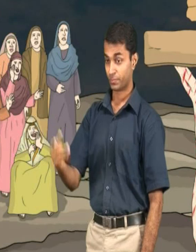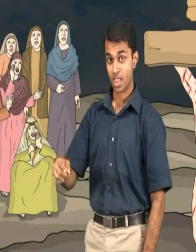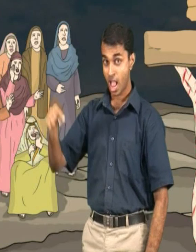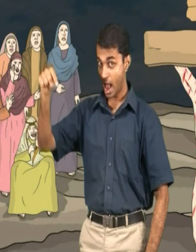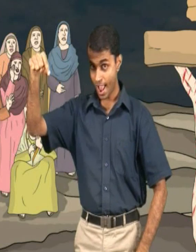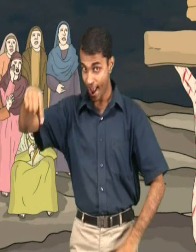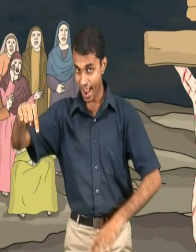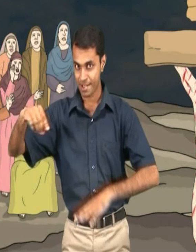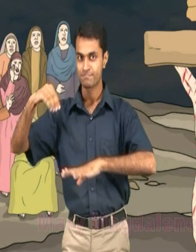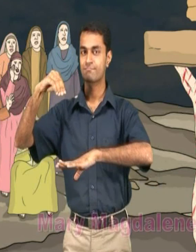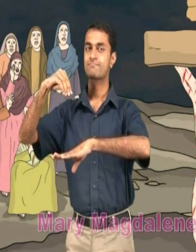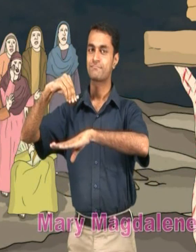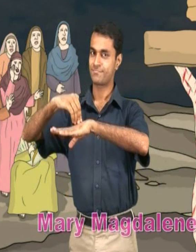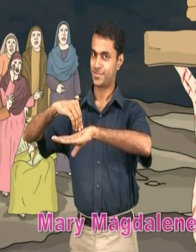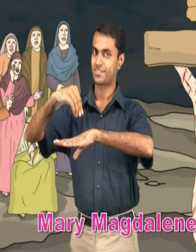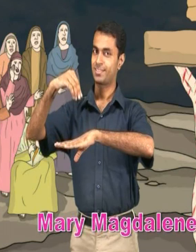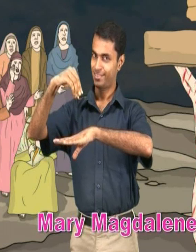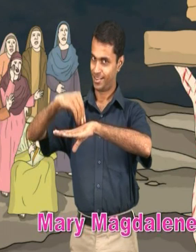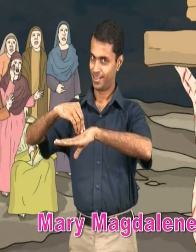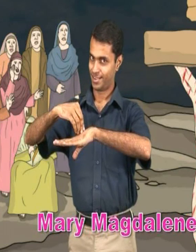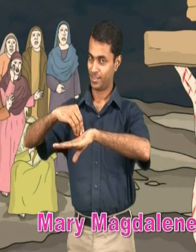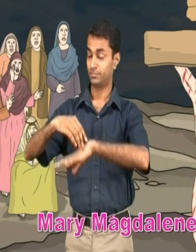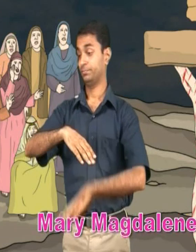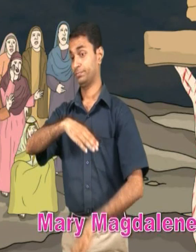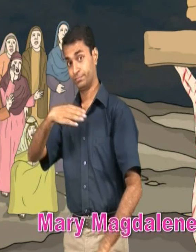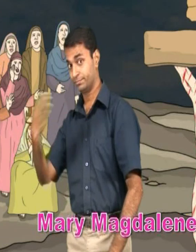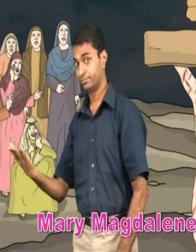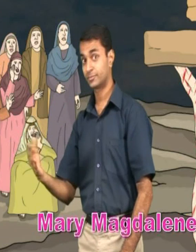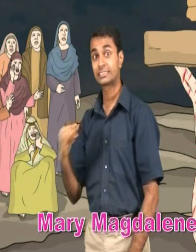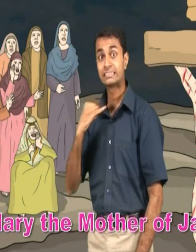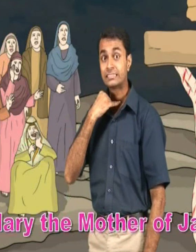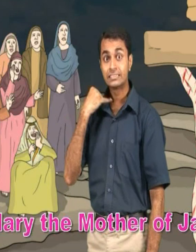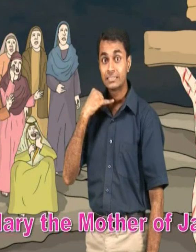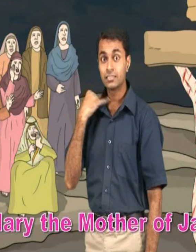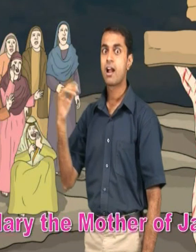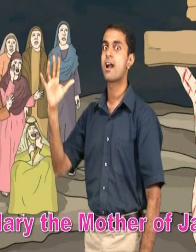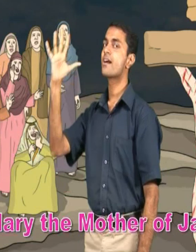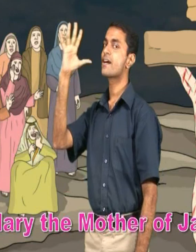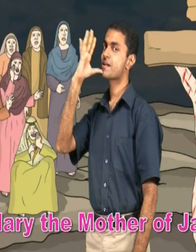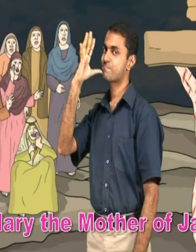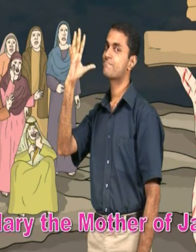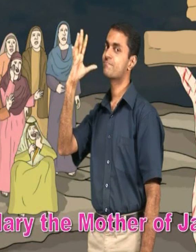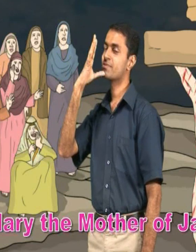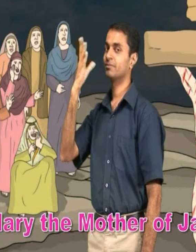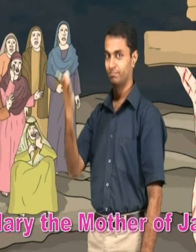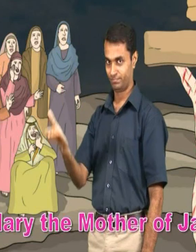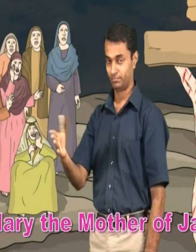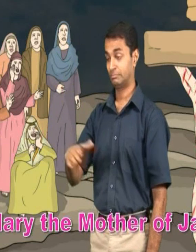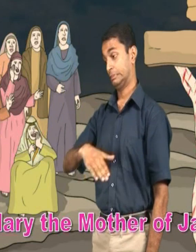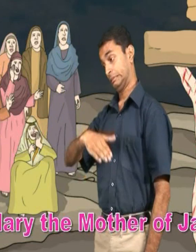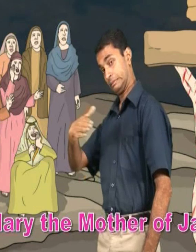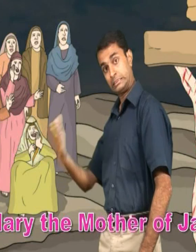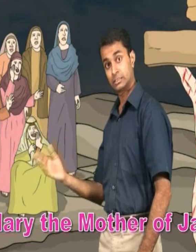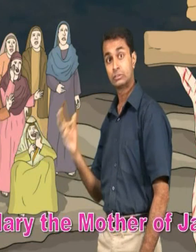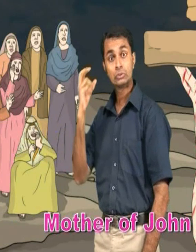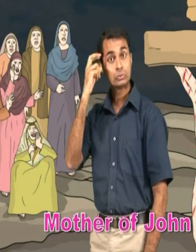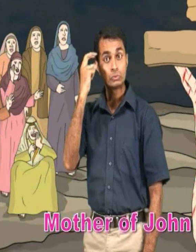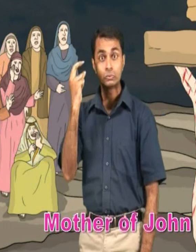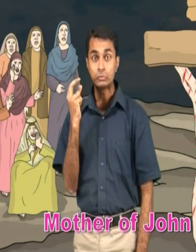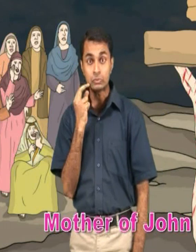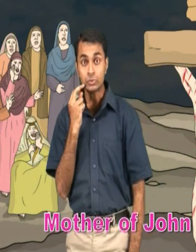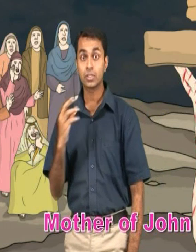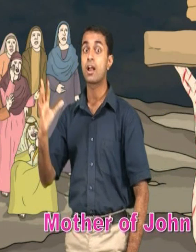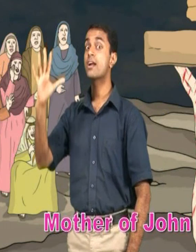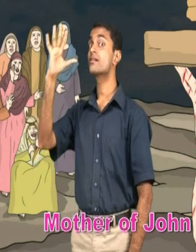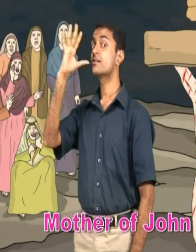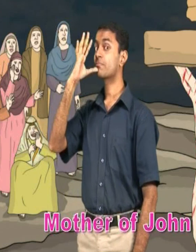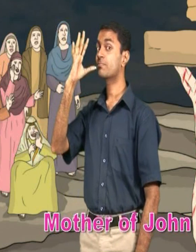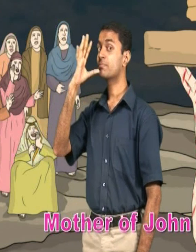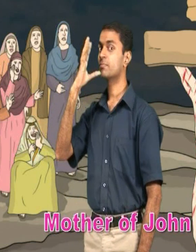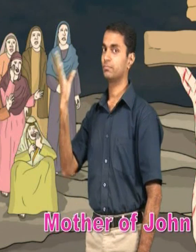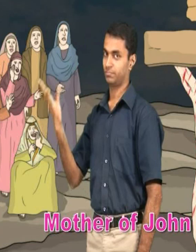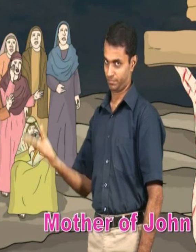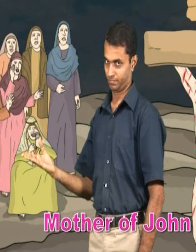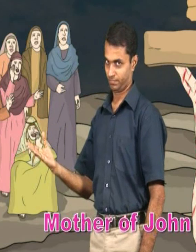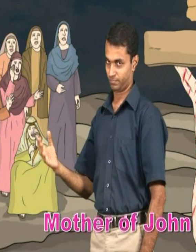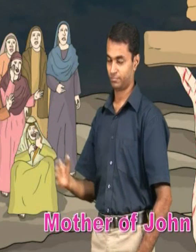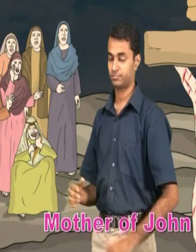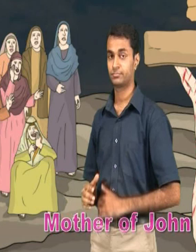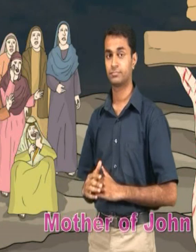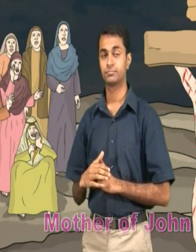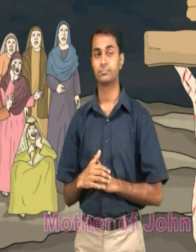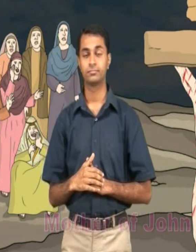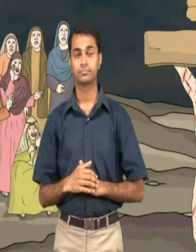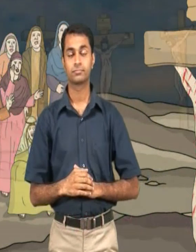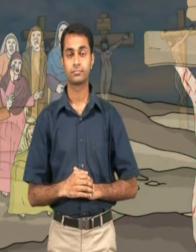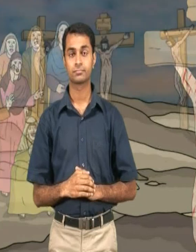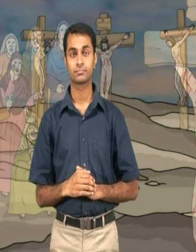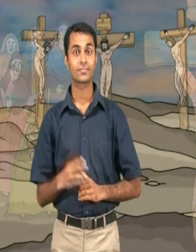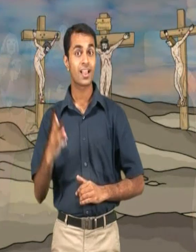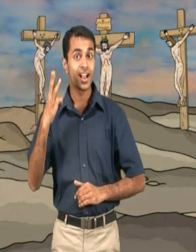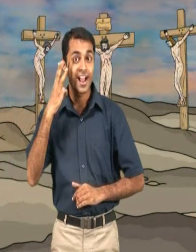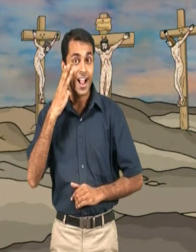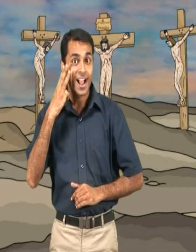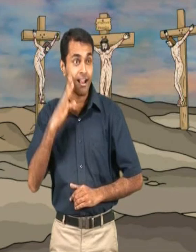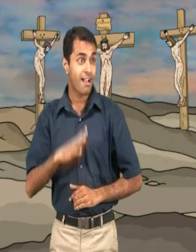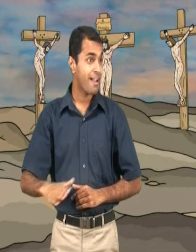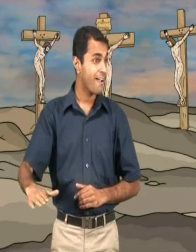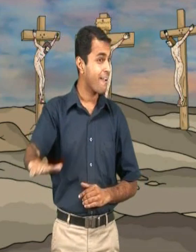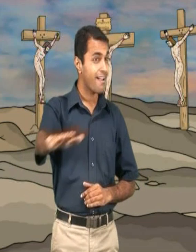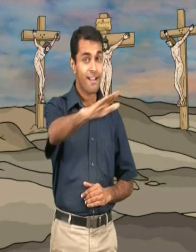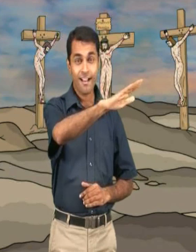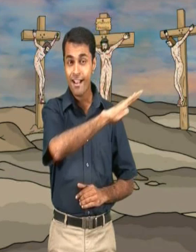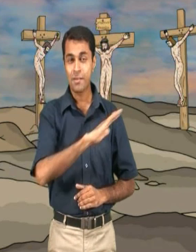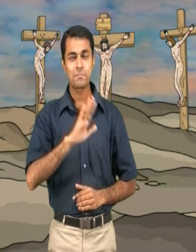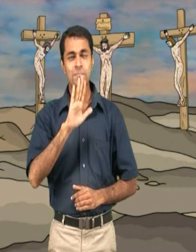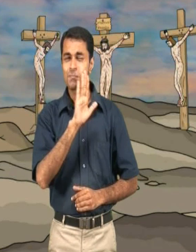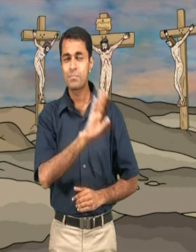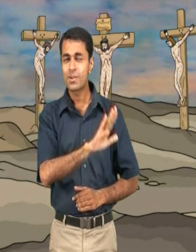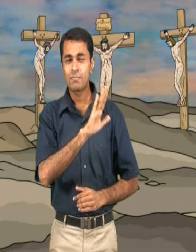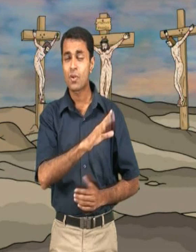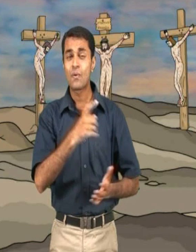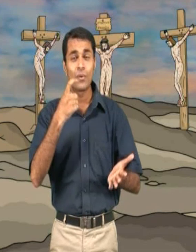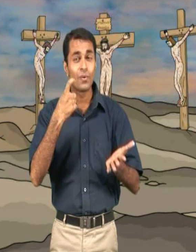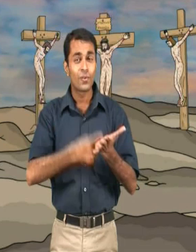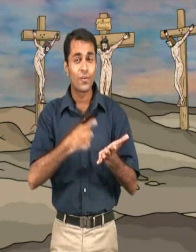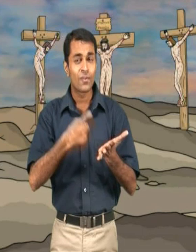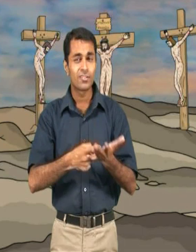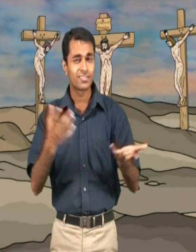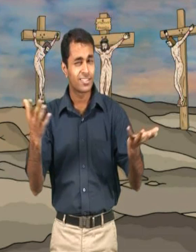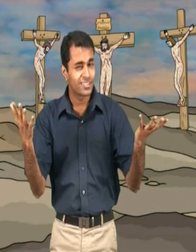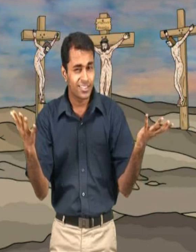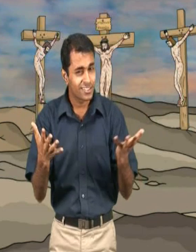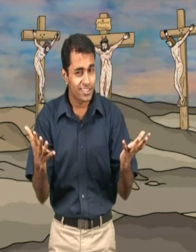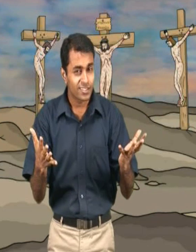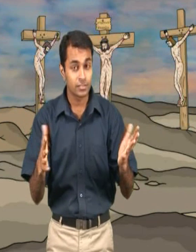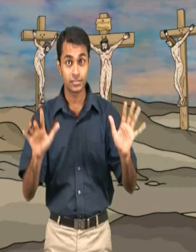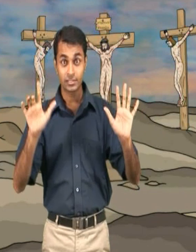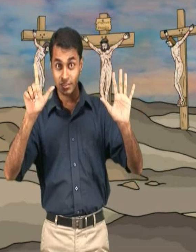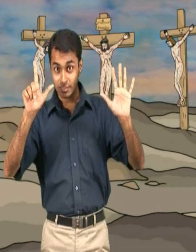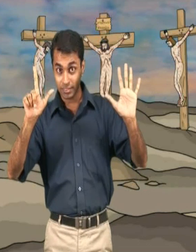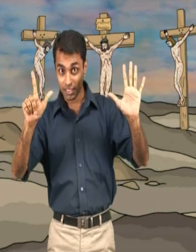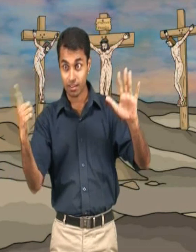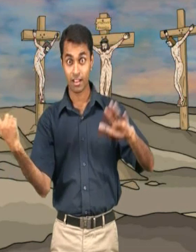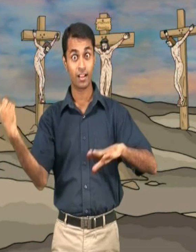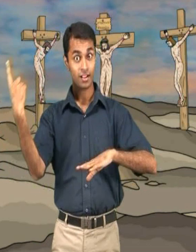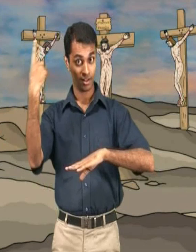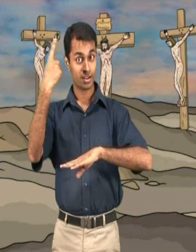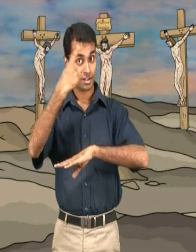Among them were Mary Magdalene, Mary the mother of James and Joseph, and the mother of Zebedee’s sons. and placed it in his own new tomb that he had cut into the rock. Then he rolled a great stone across the entrance to the tomb and went away. Mary Magdalene and the other Mary were sitting there opposite the tomb. The next day, the one after Preparation Day, the chief priests and Pharisees assembled before Pilate. “Sir,” they said, “we remember that while He was alive that deceiver said, ‘After three days I will rise again.’